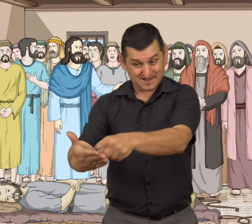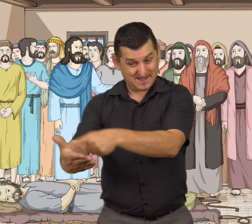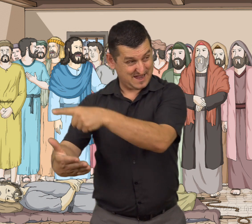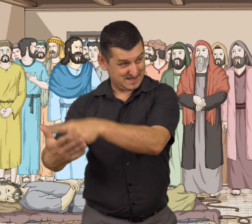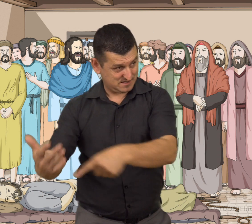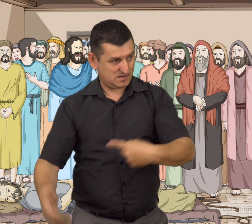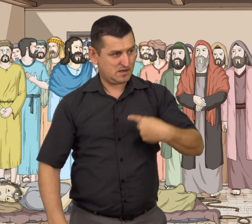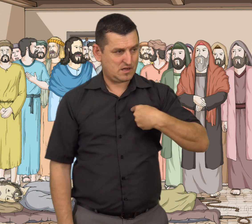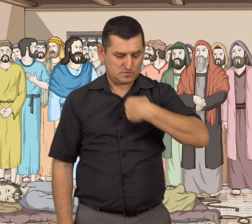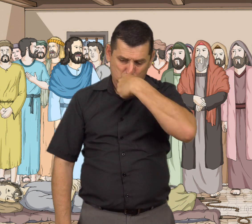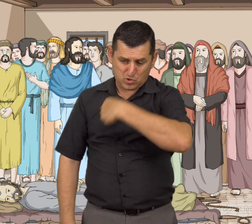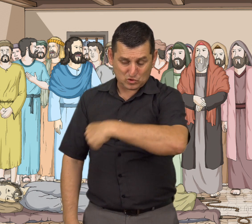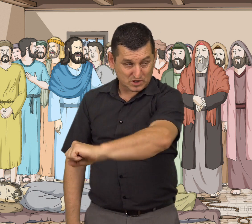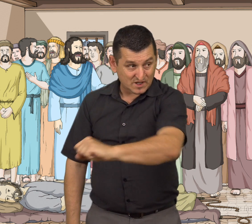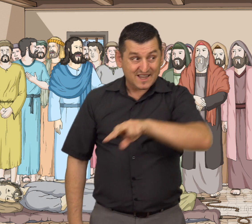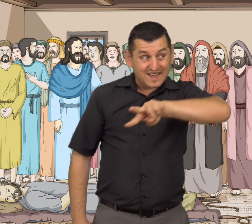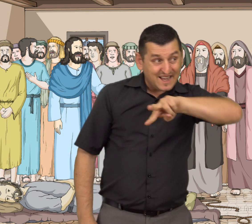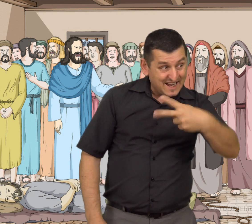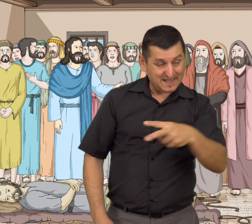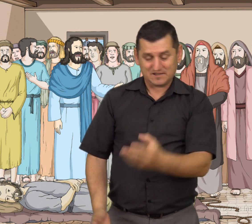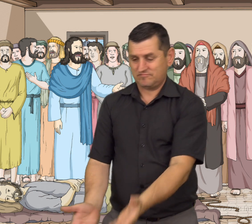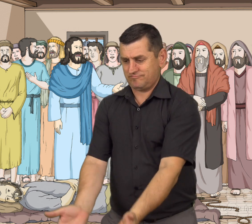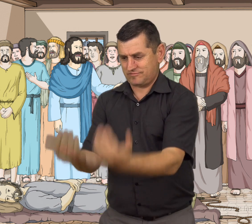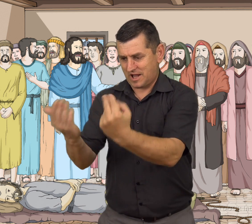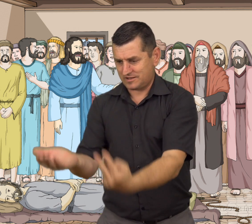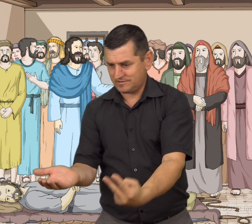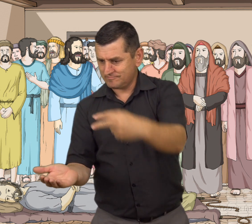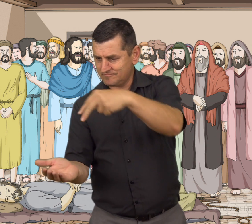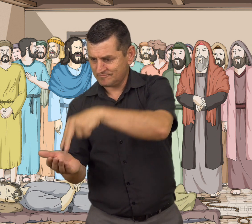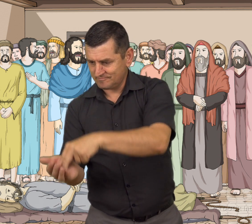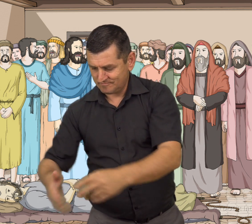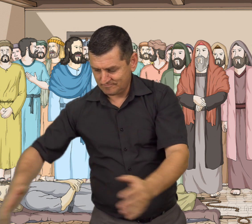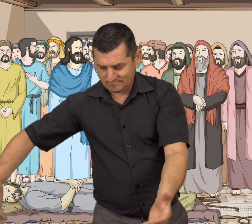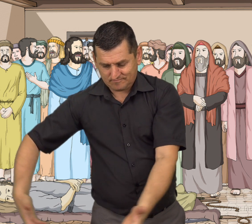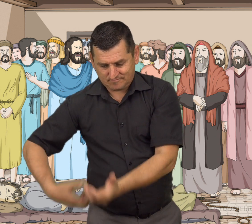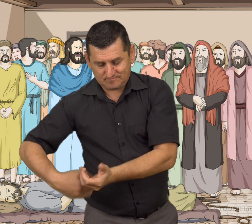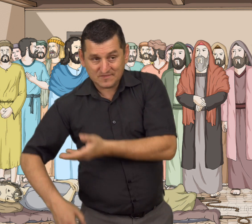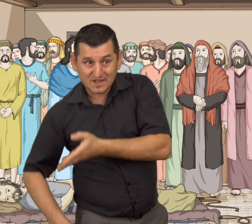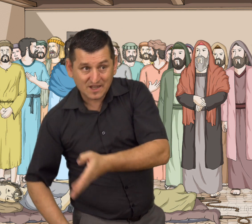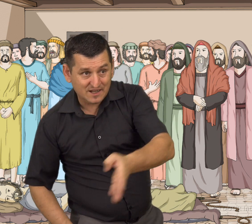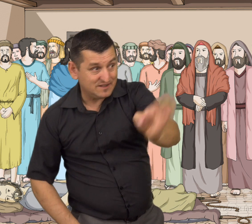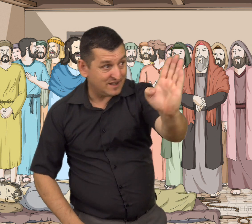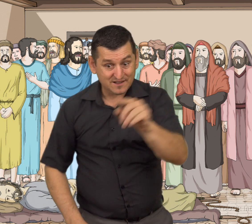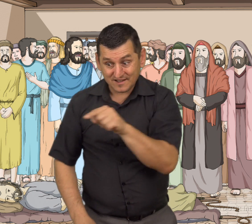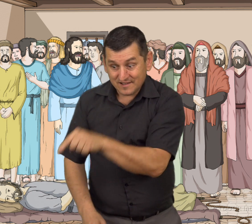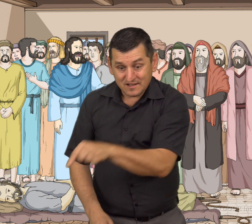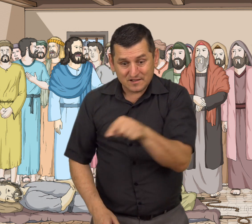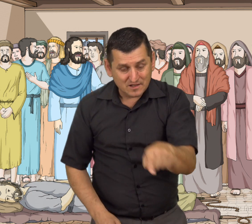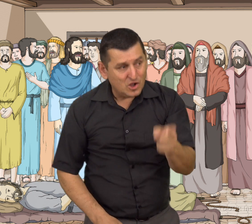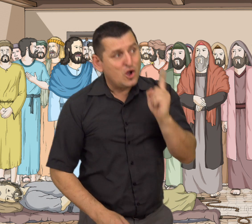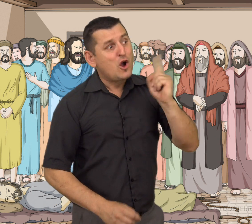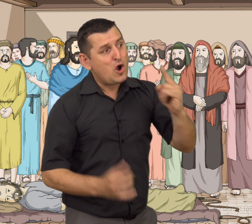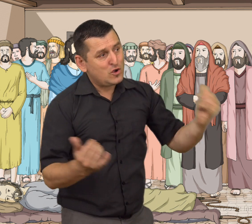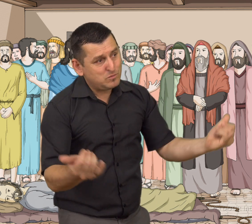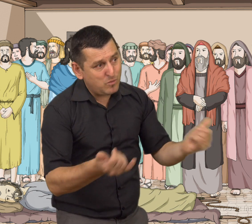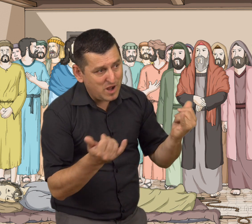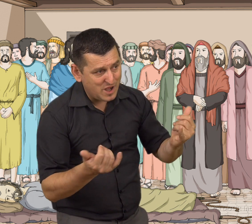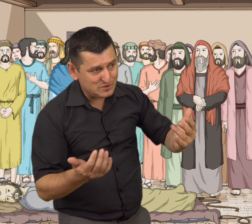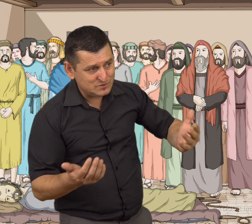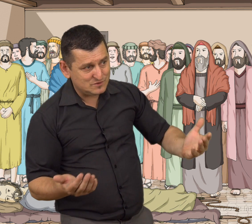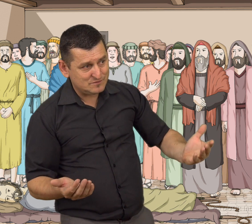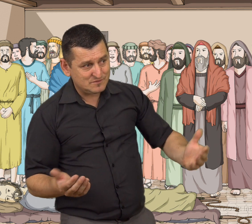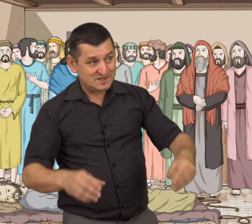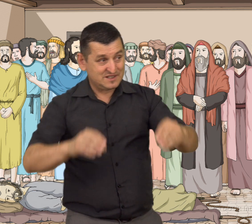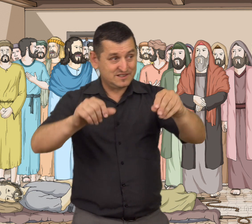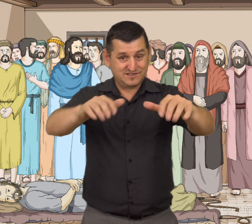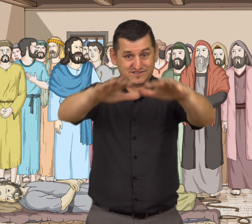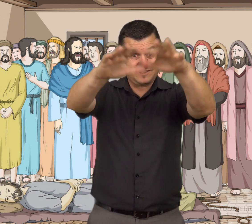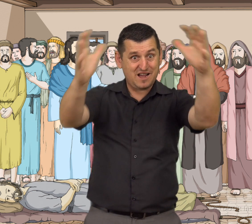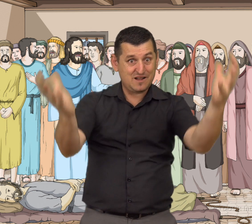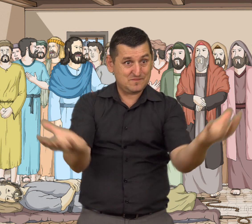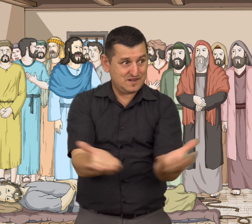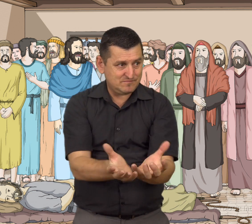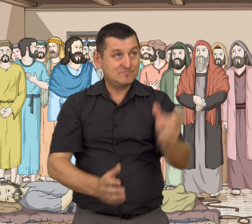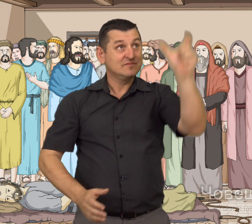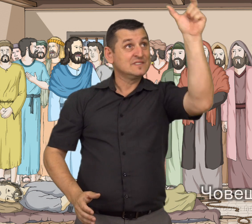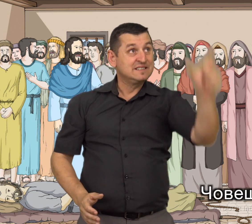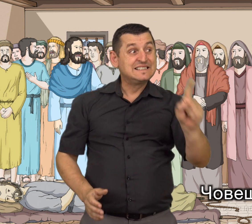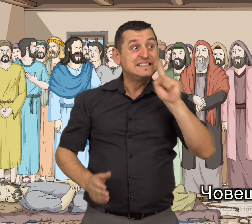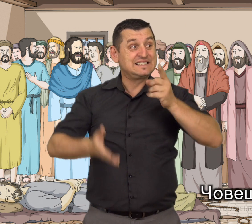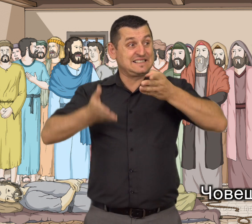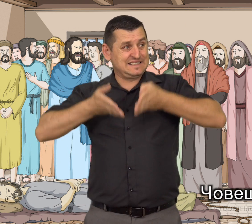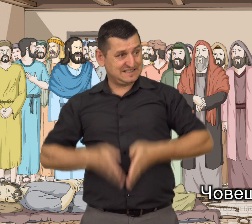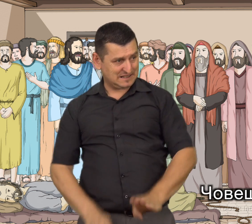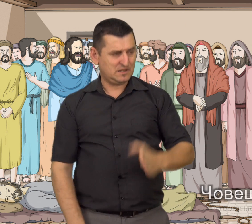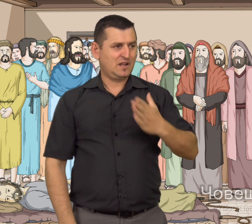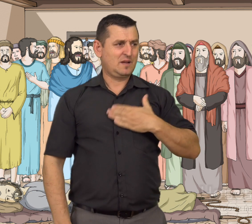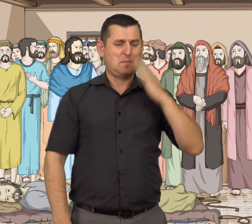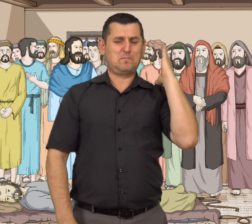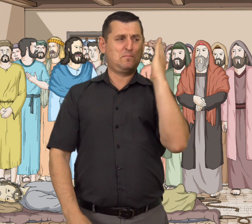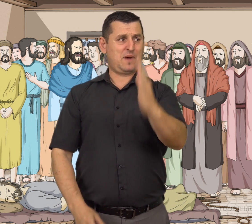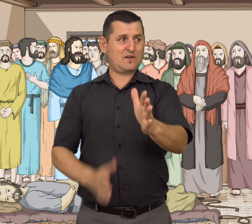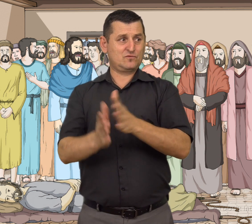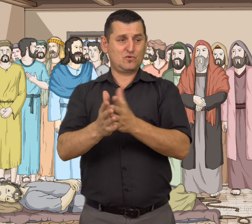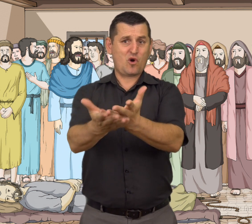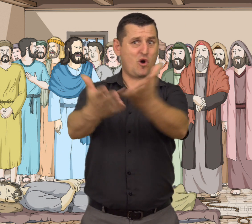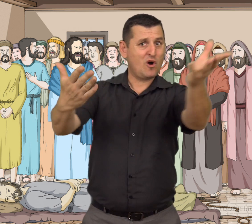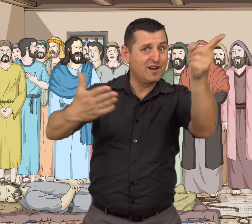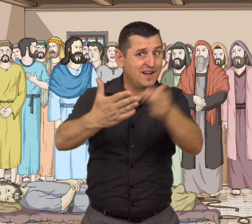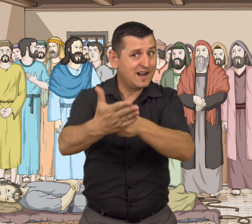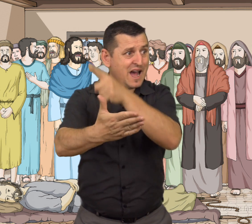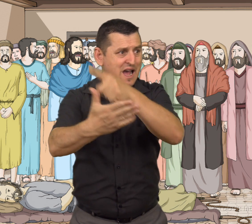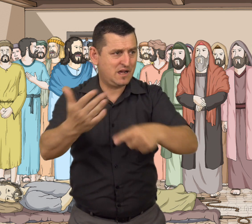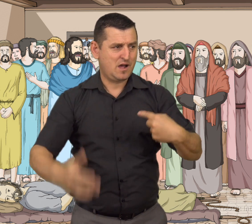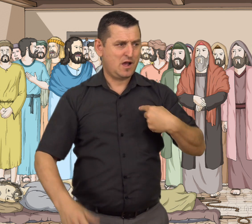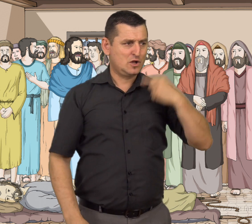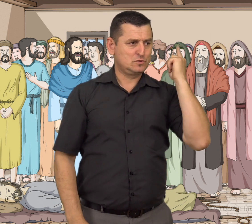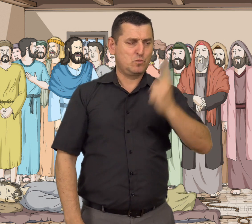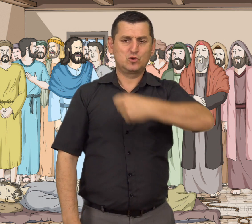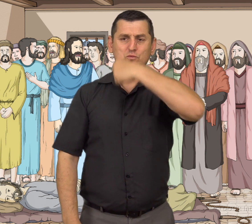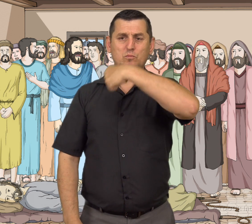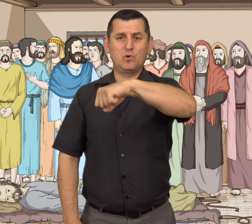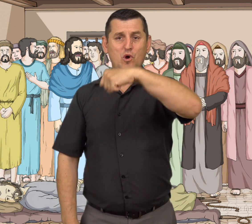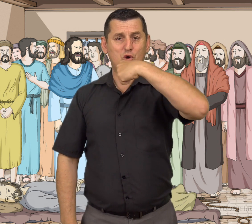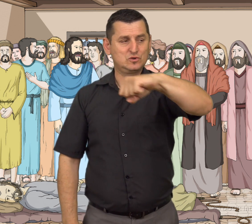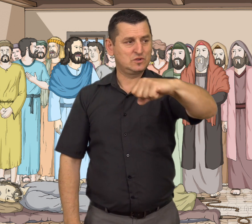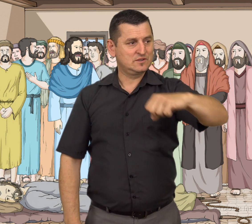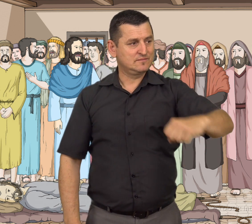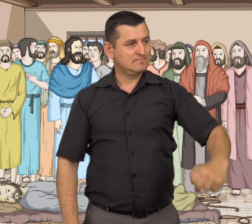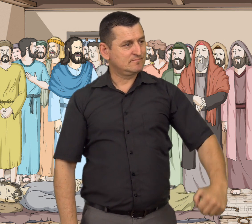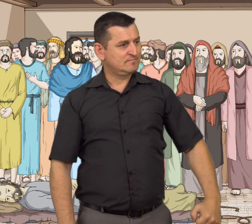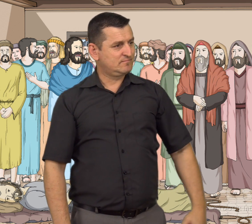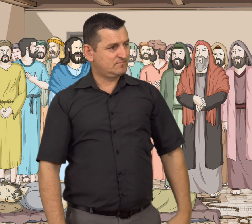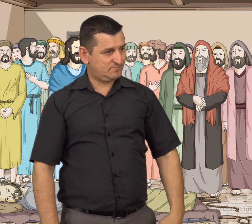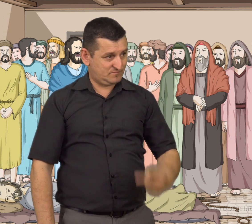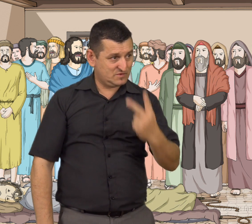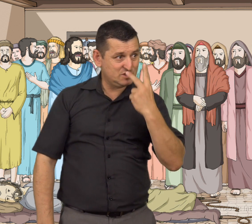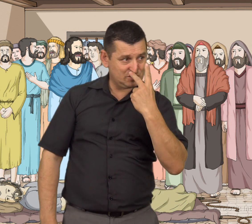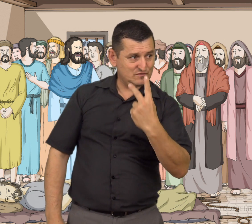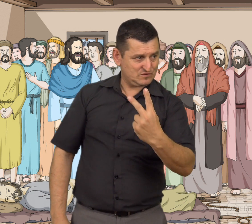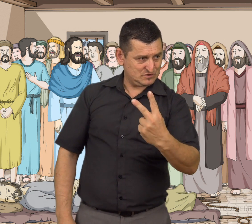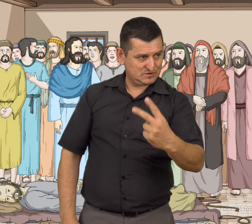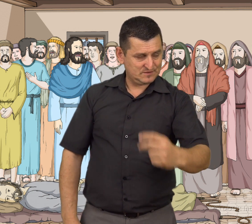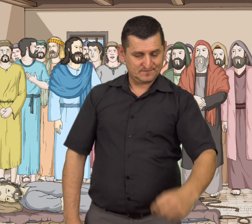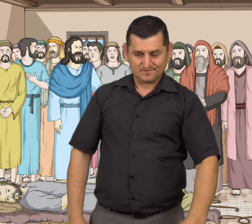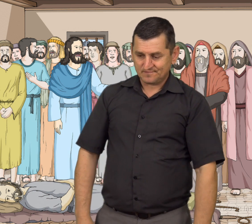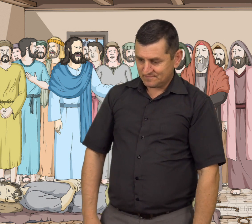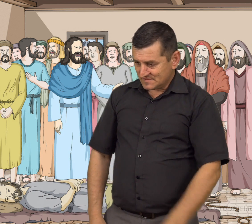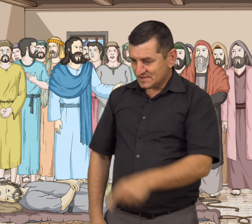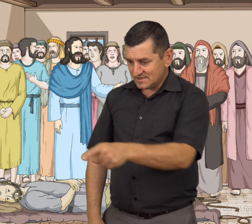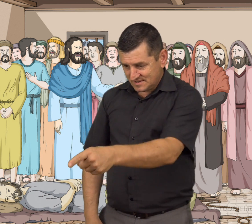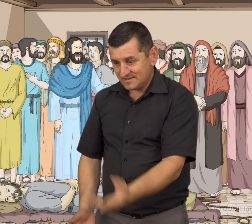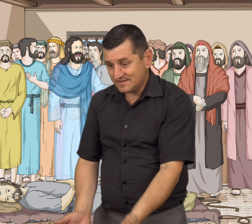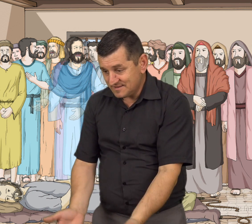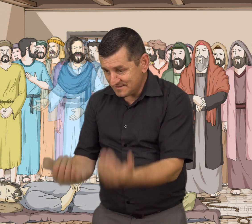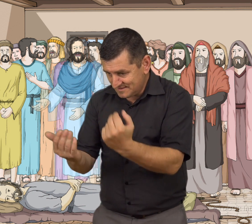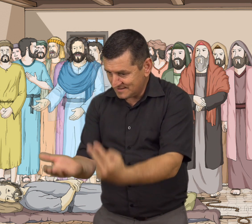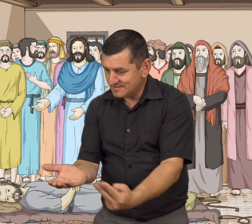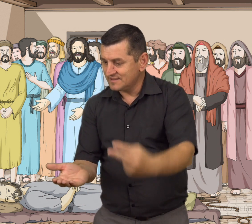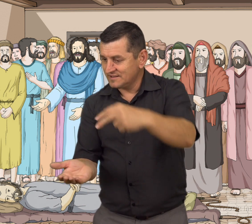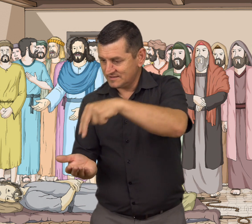“Which is easier: to say to a paralytic, ‘Your sins are forgiven,’ or to say, ‘Get up, pick up your mat, and walk’?